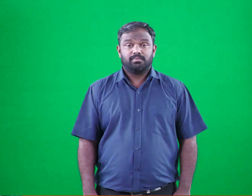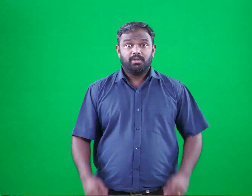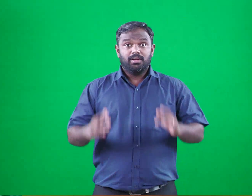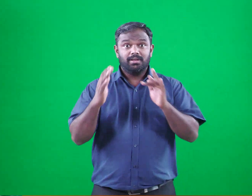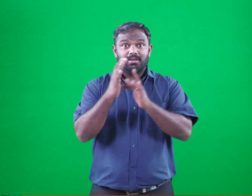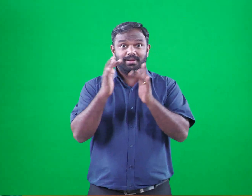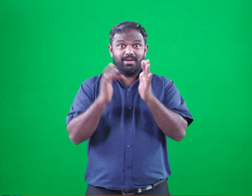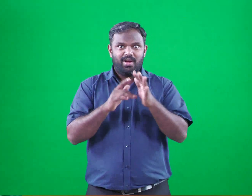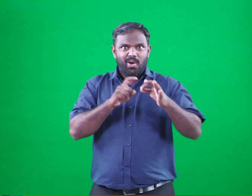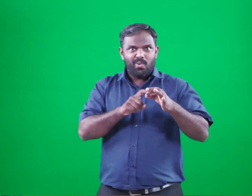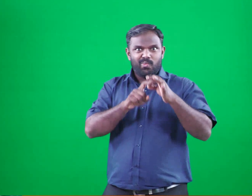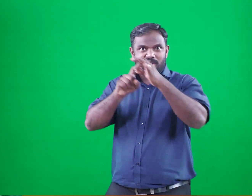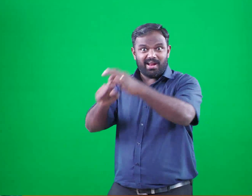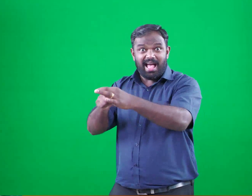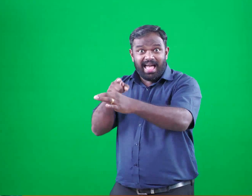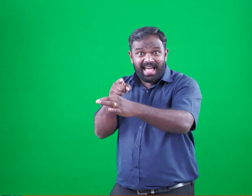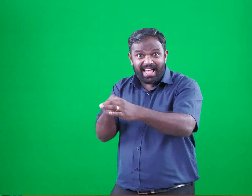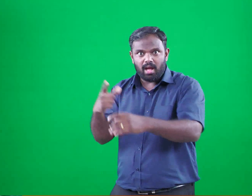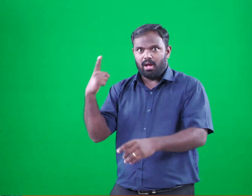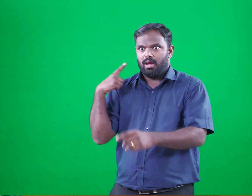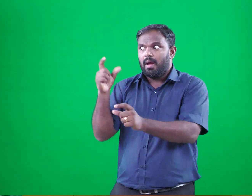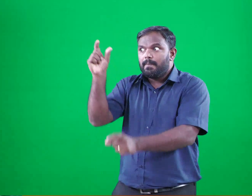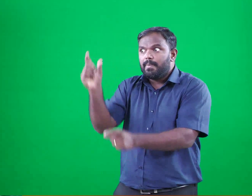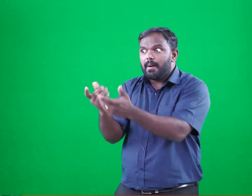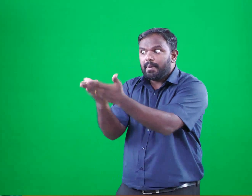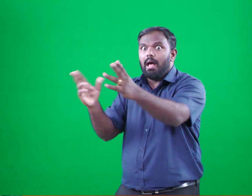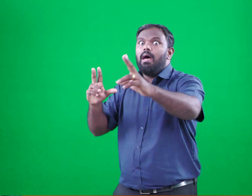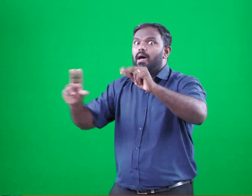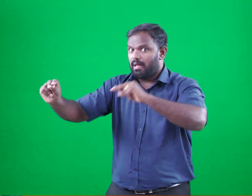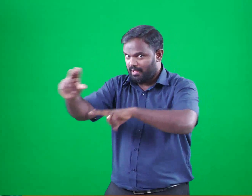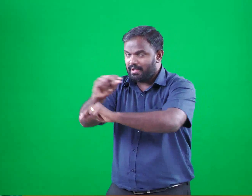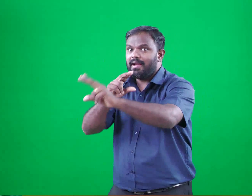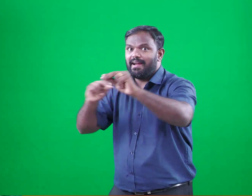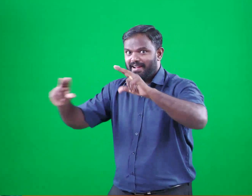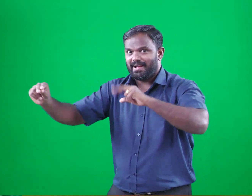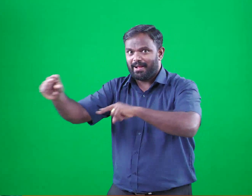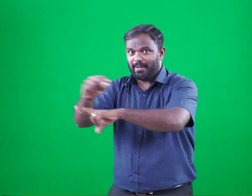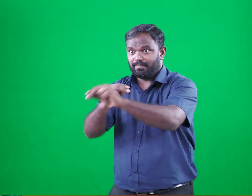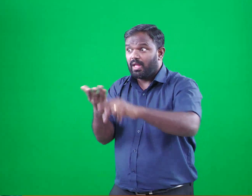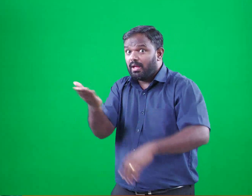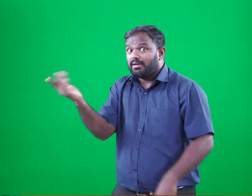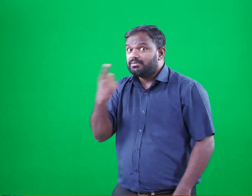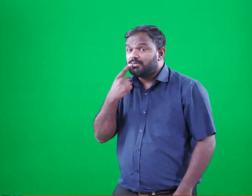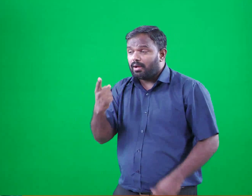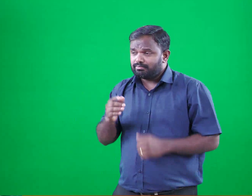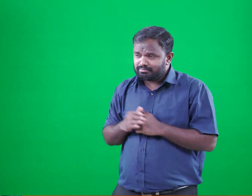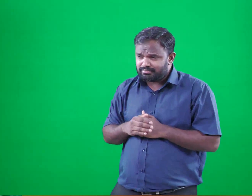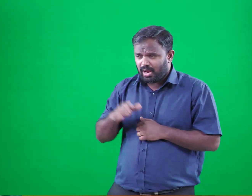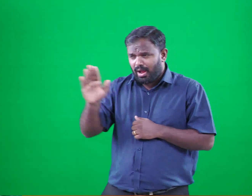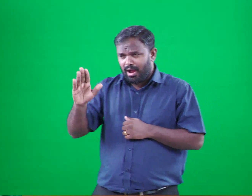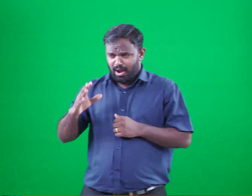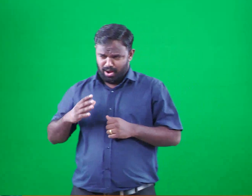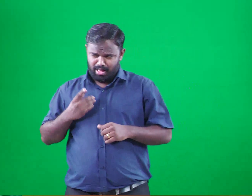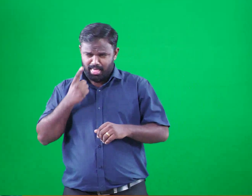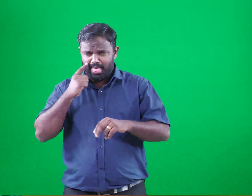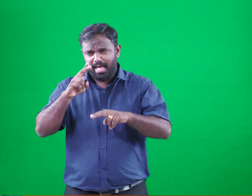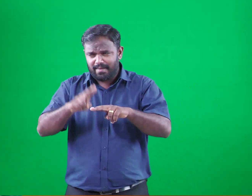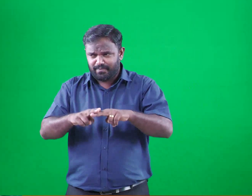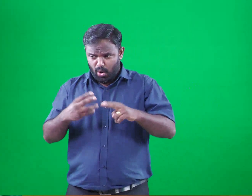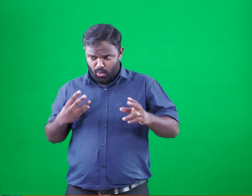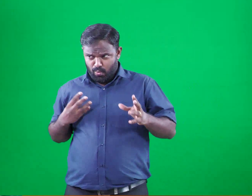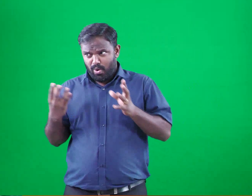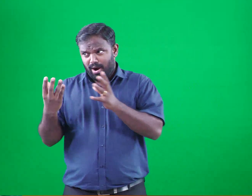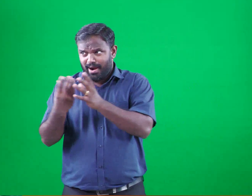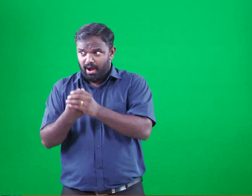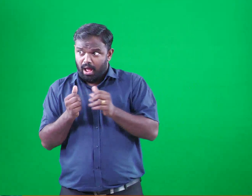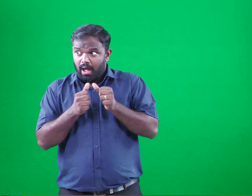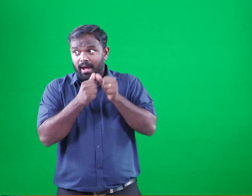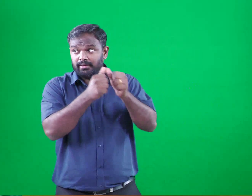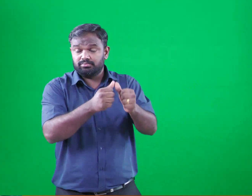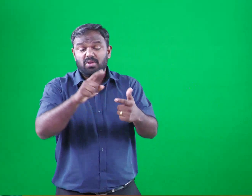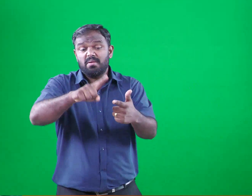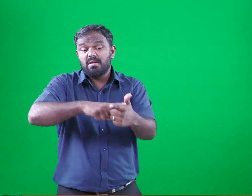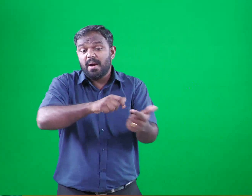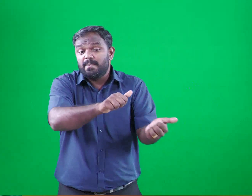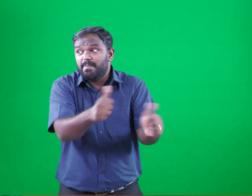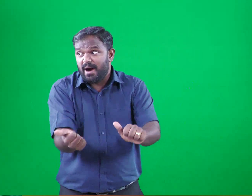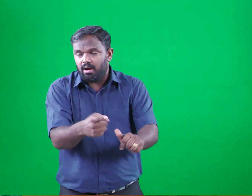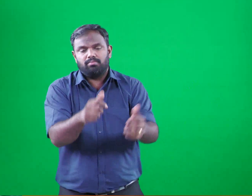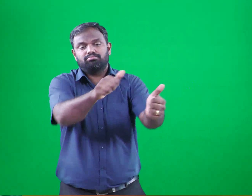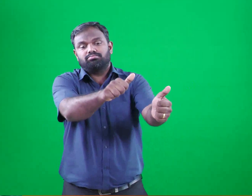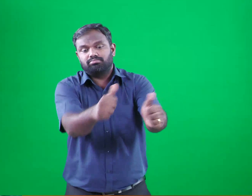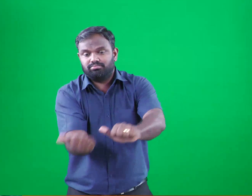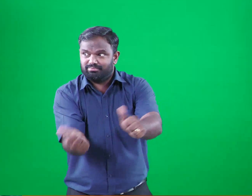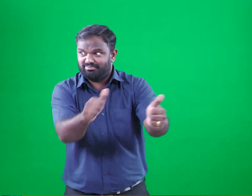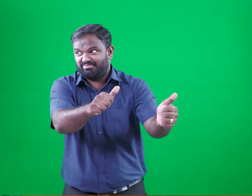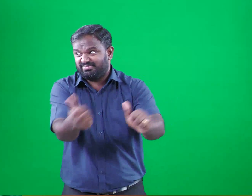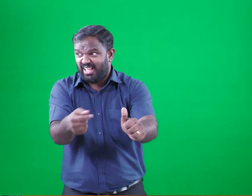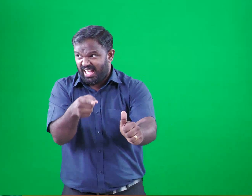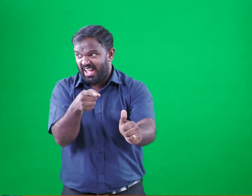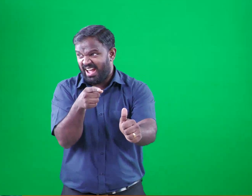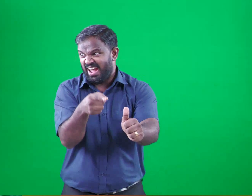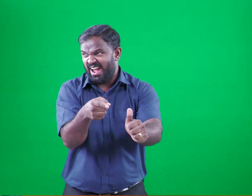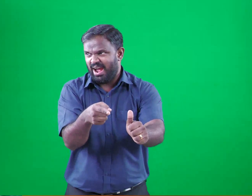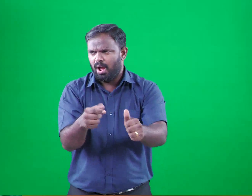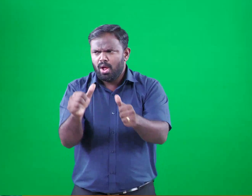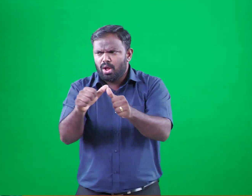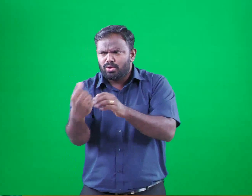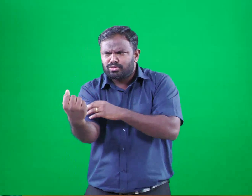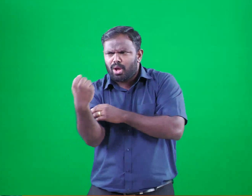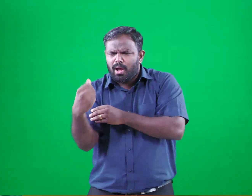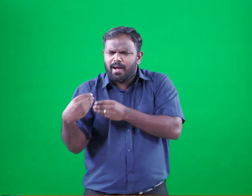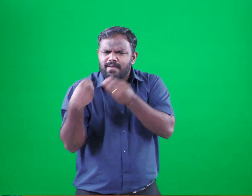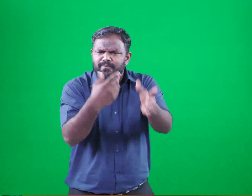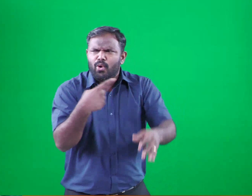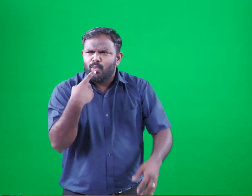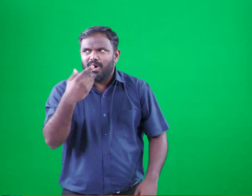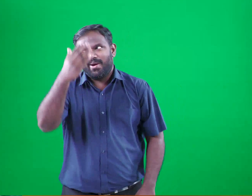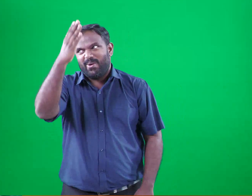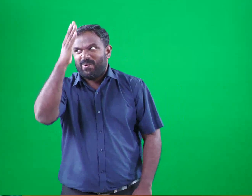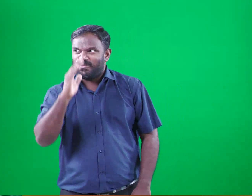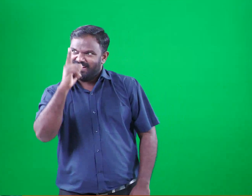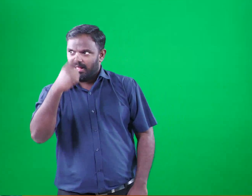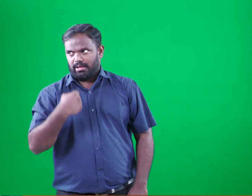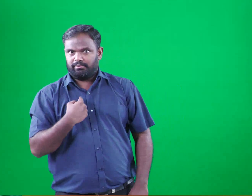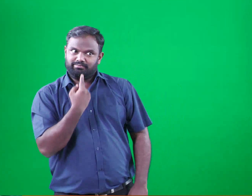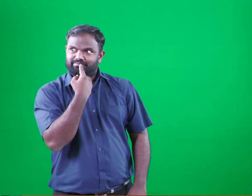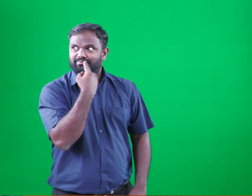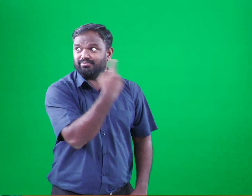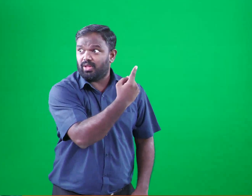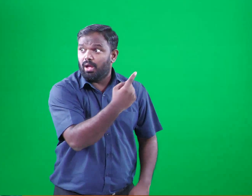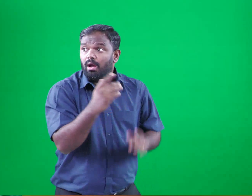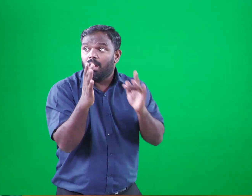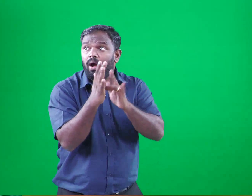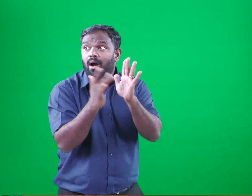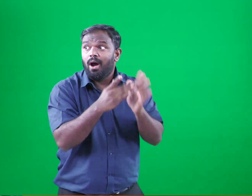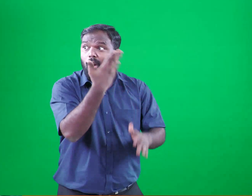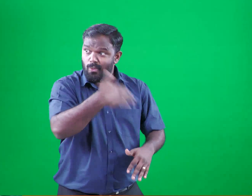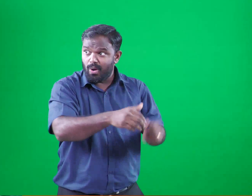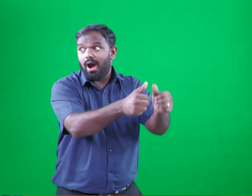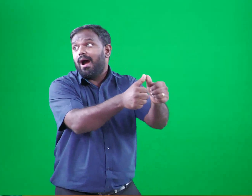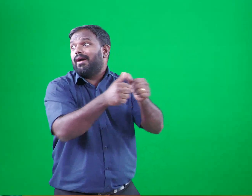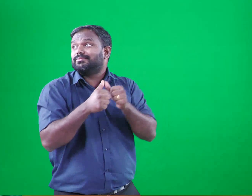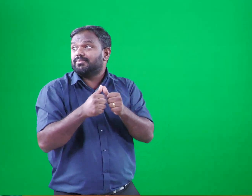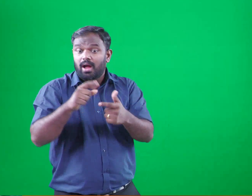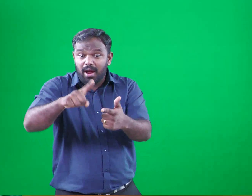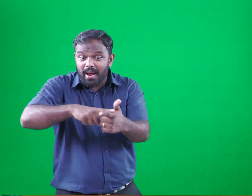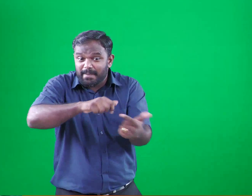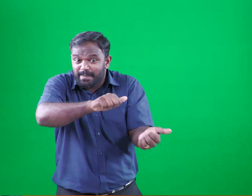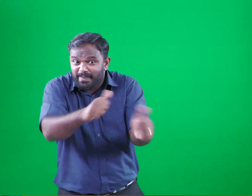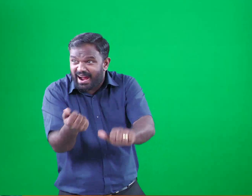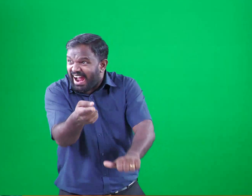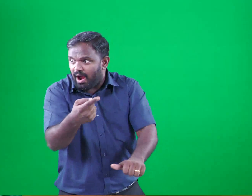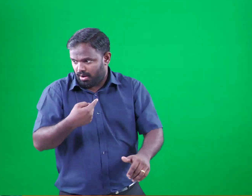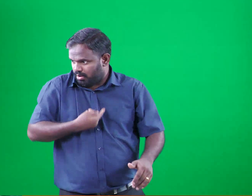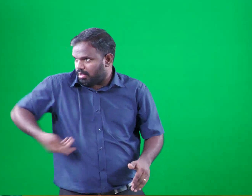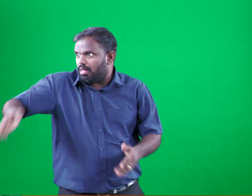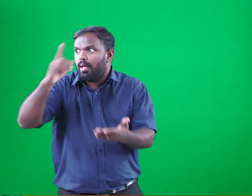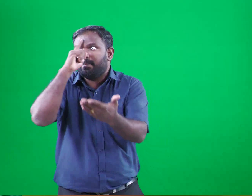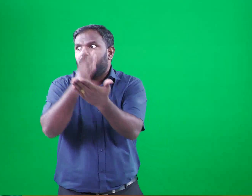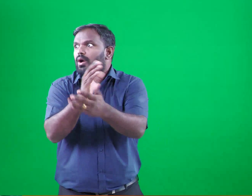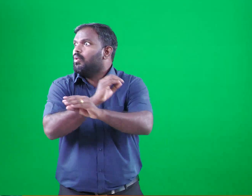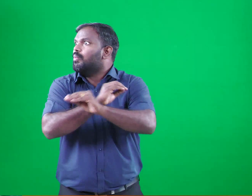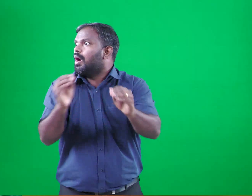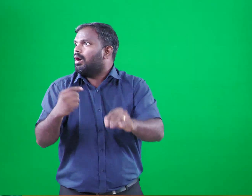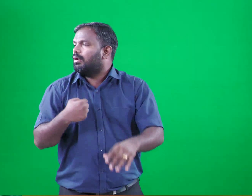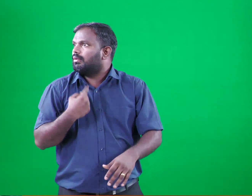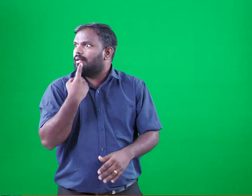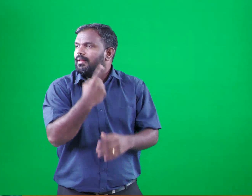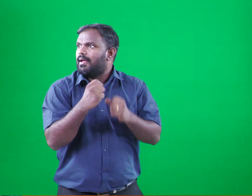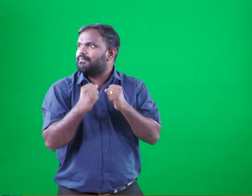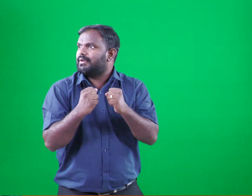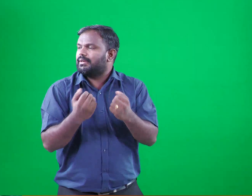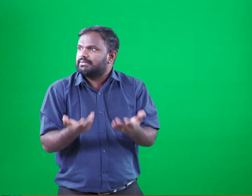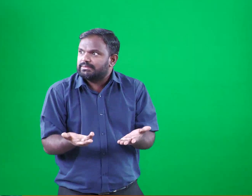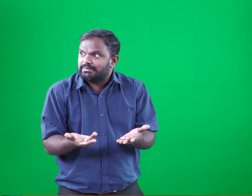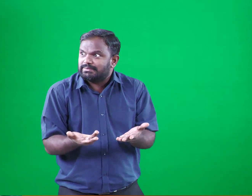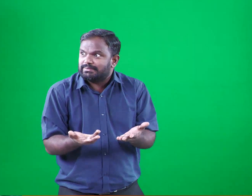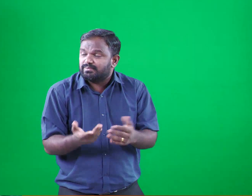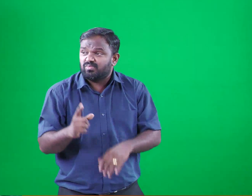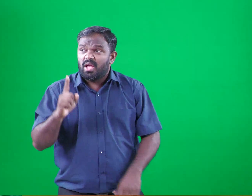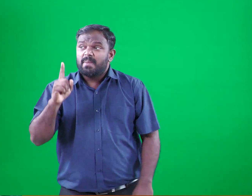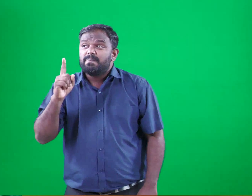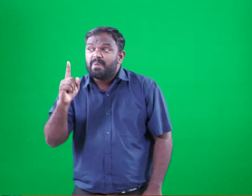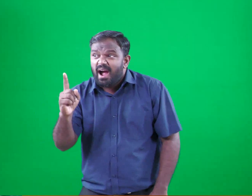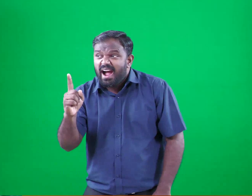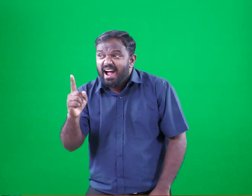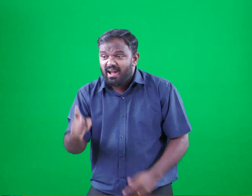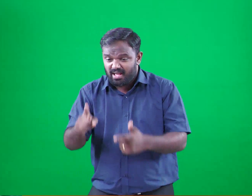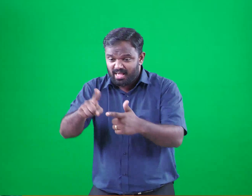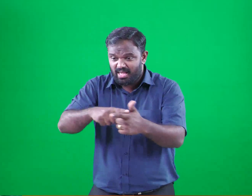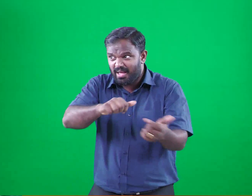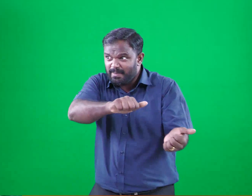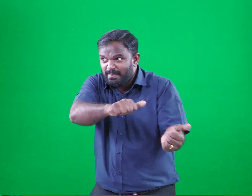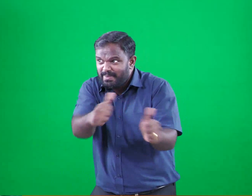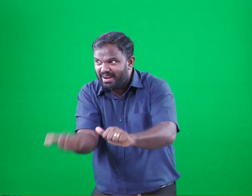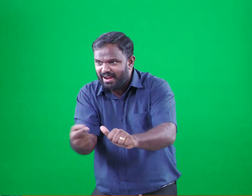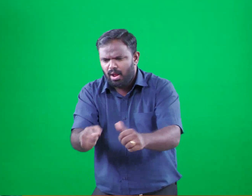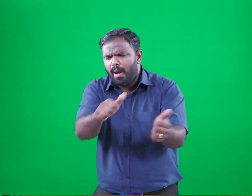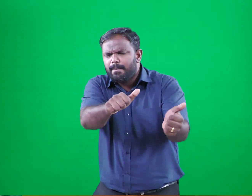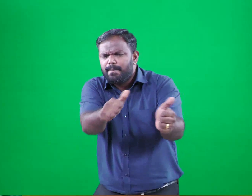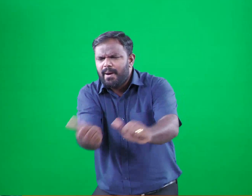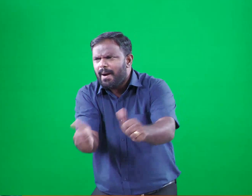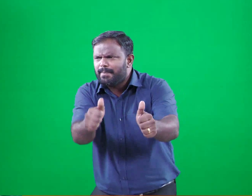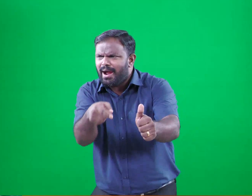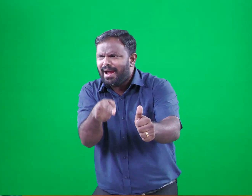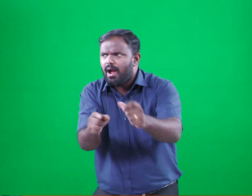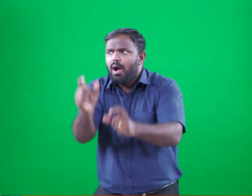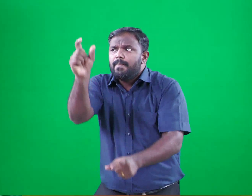They deliberated among themselves what they should answer: "If we say, ' From heaven,' He will ask, ' Why then did you not believe him?'